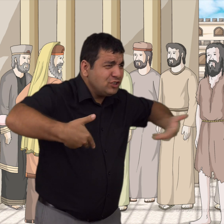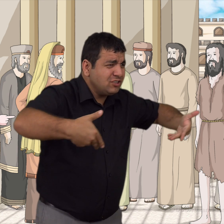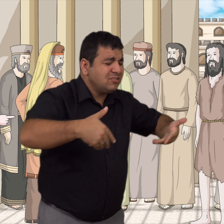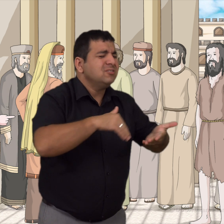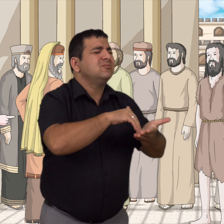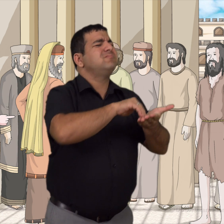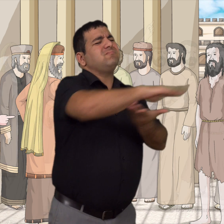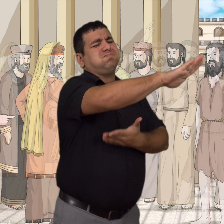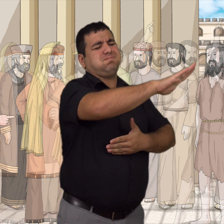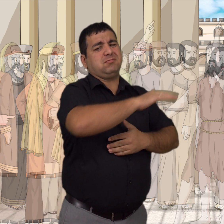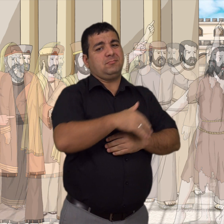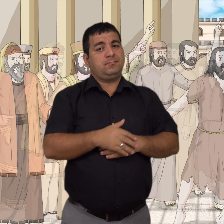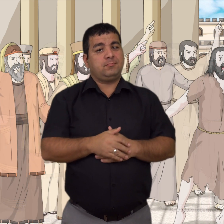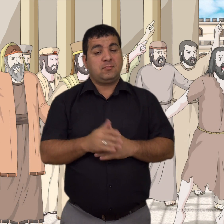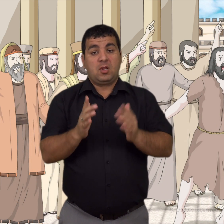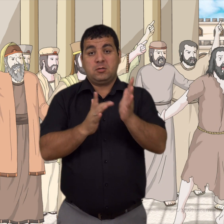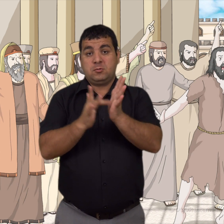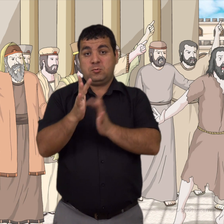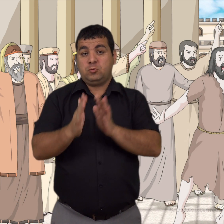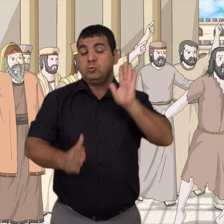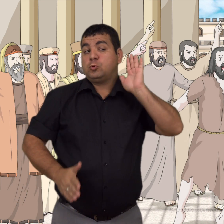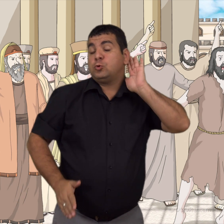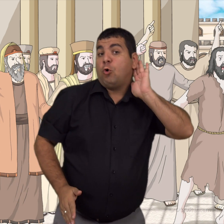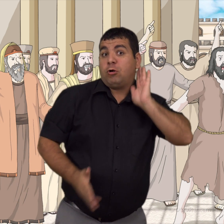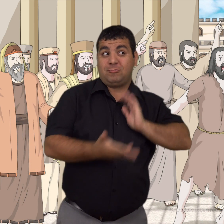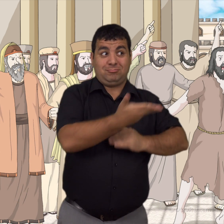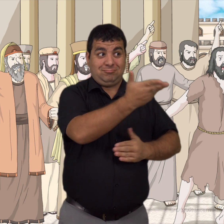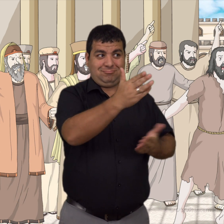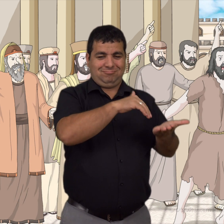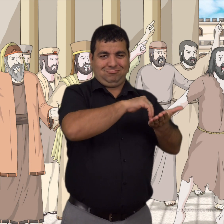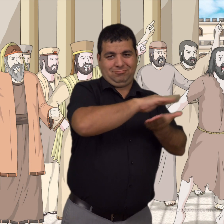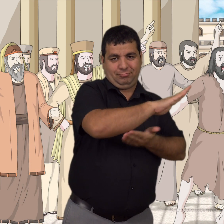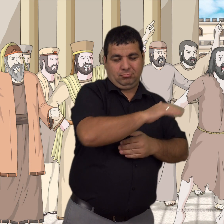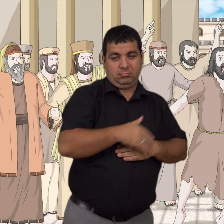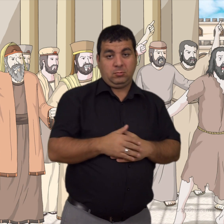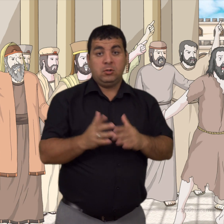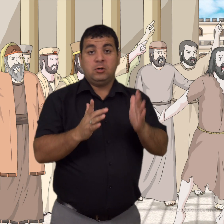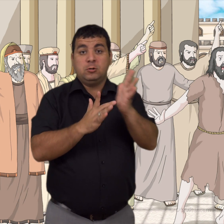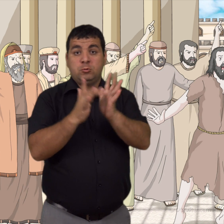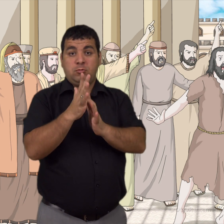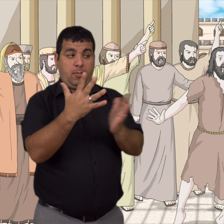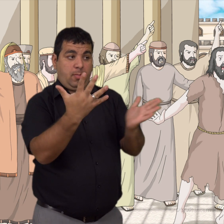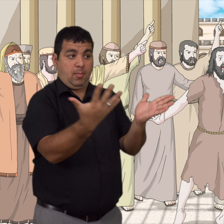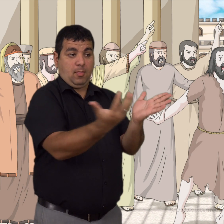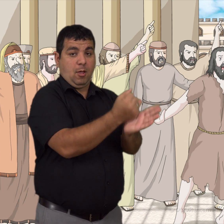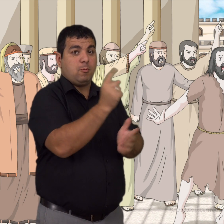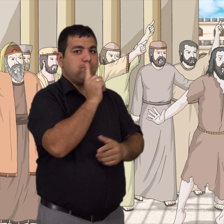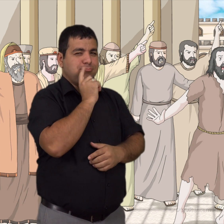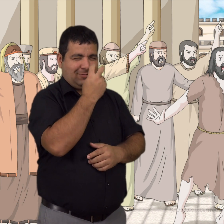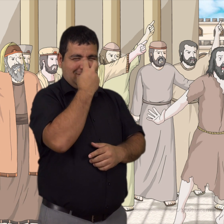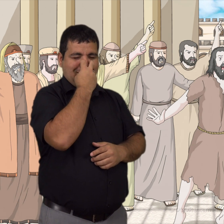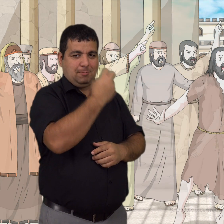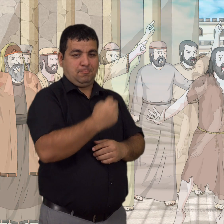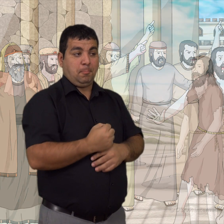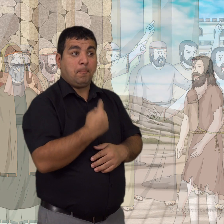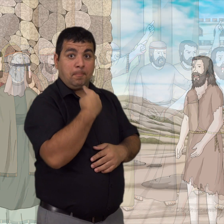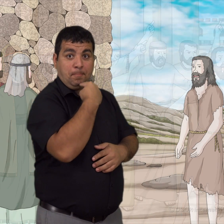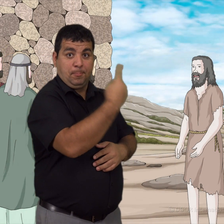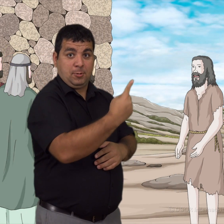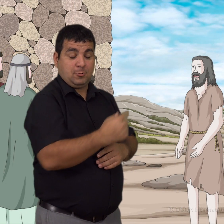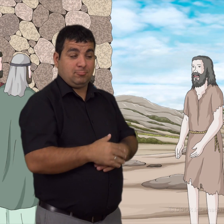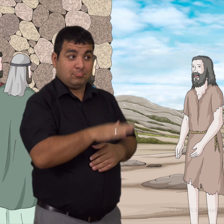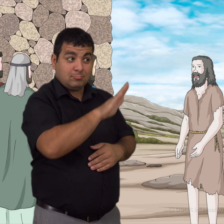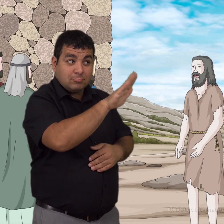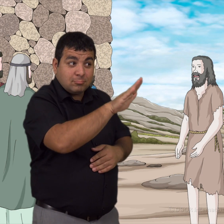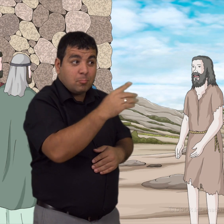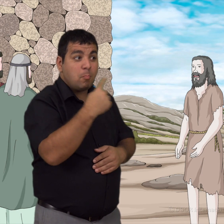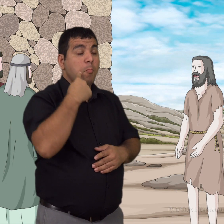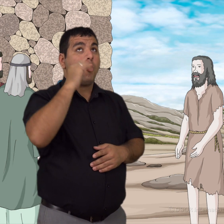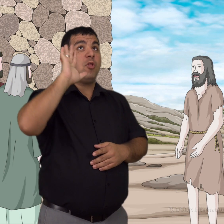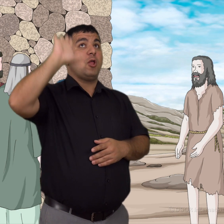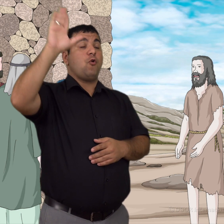And they threw him out.